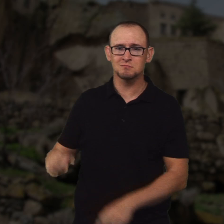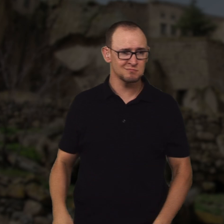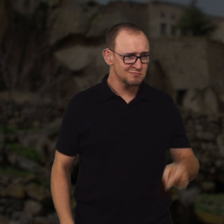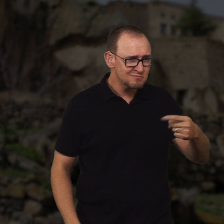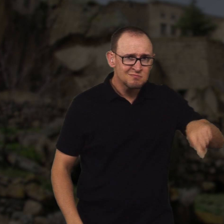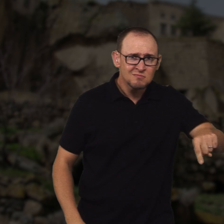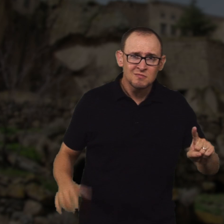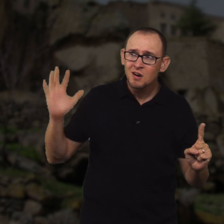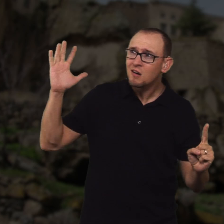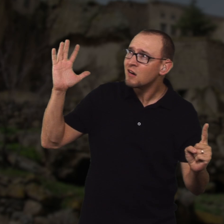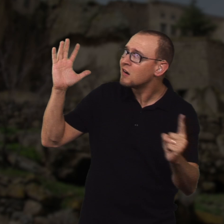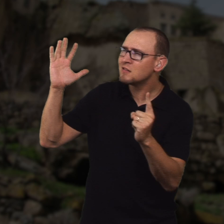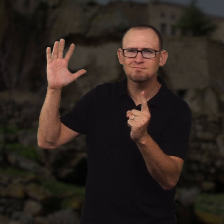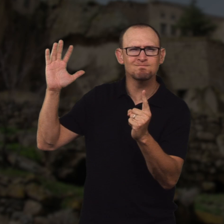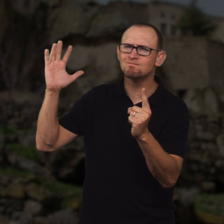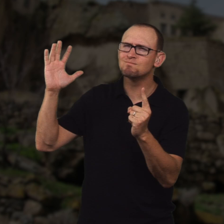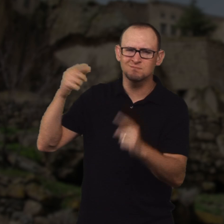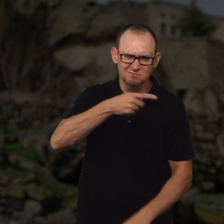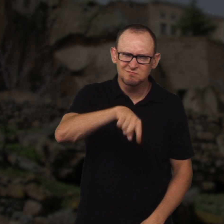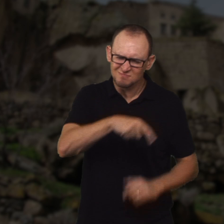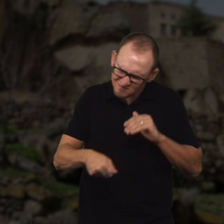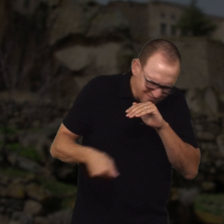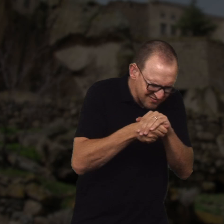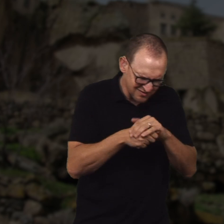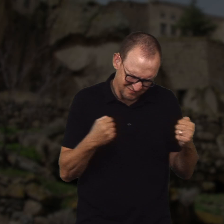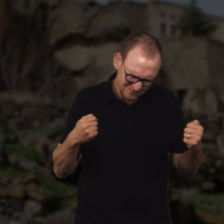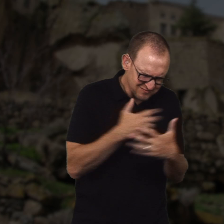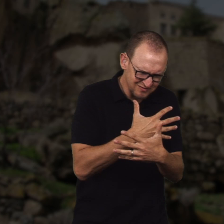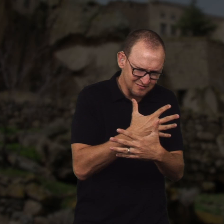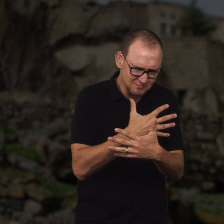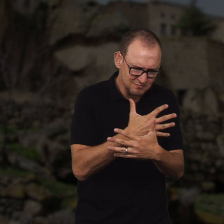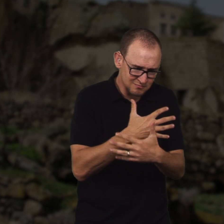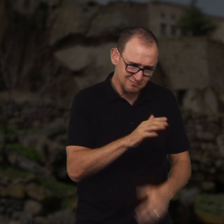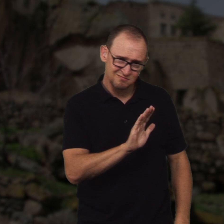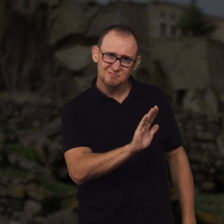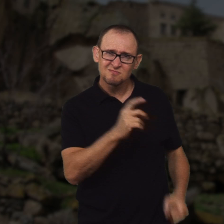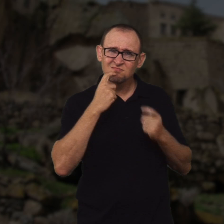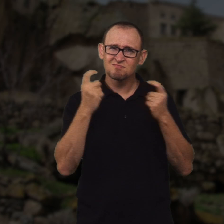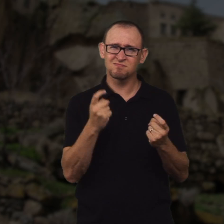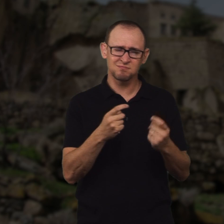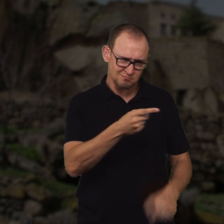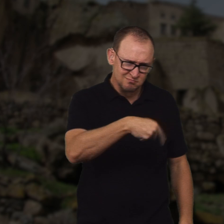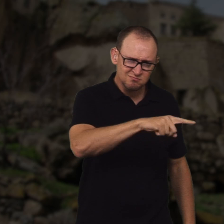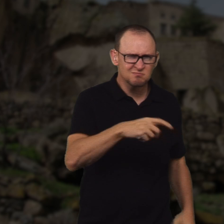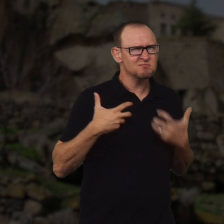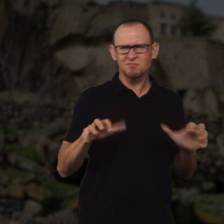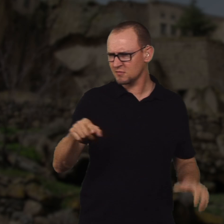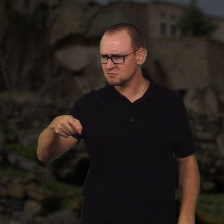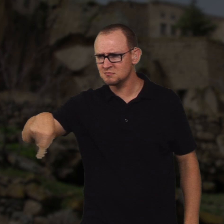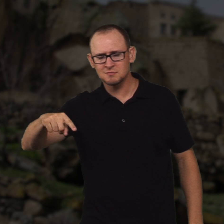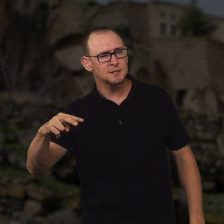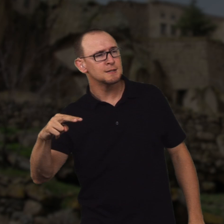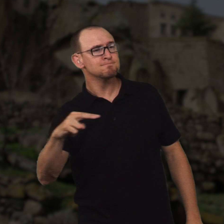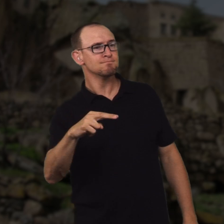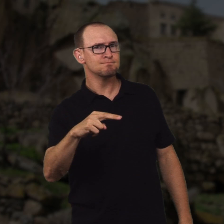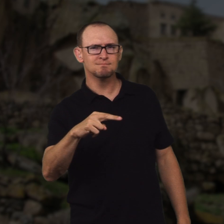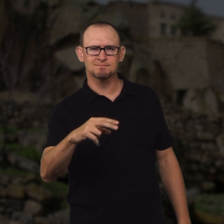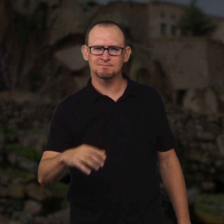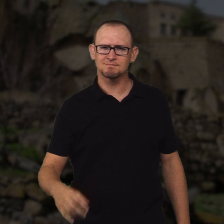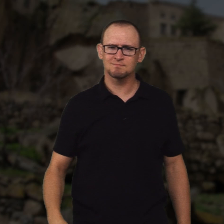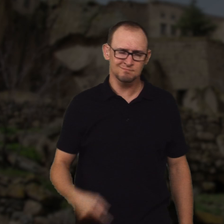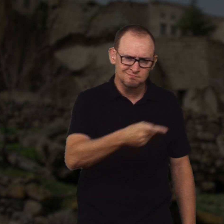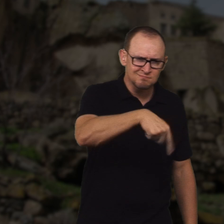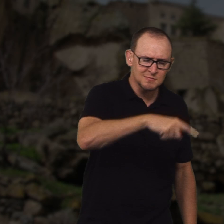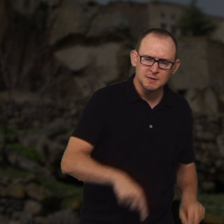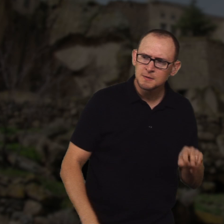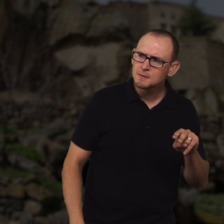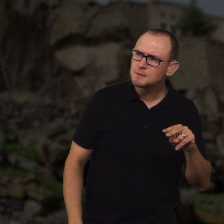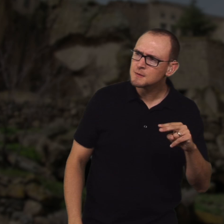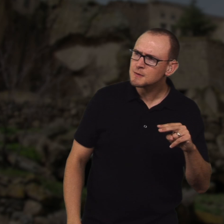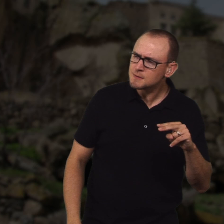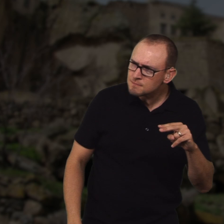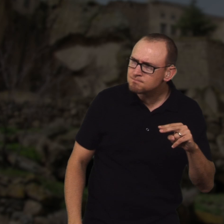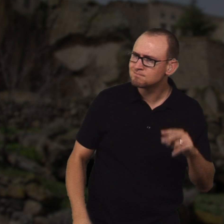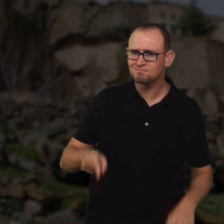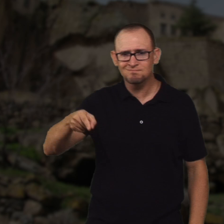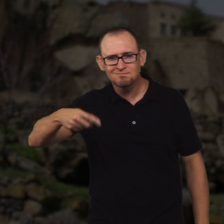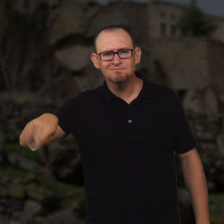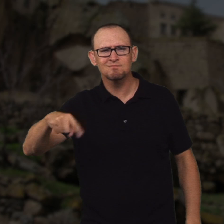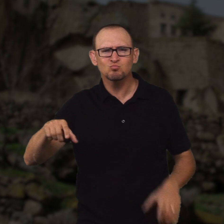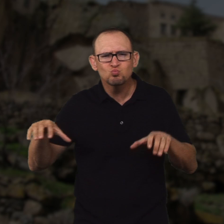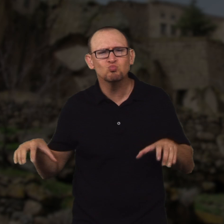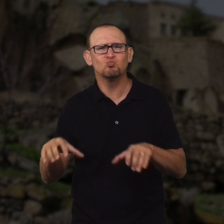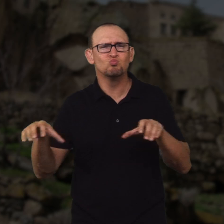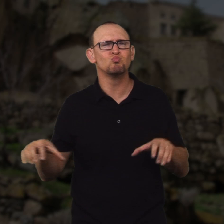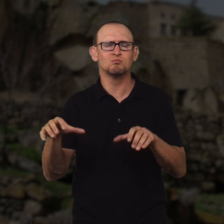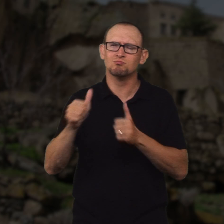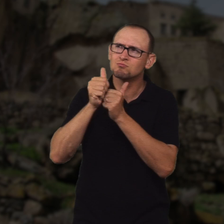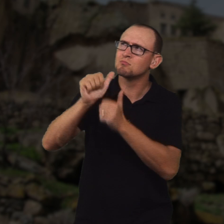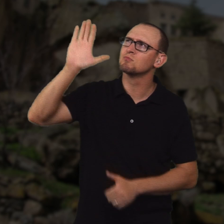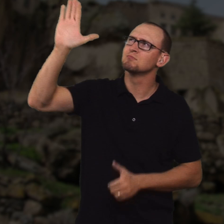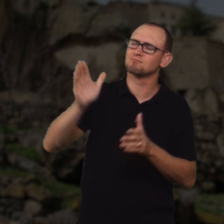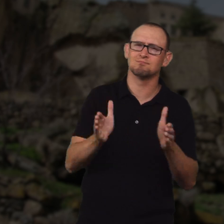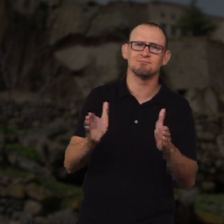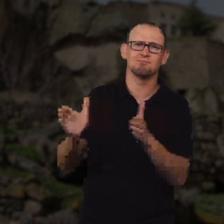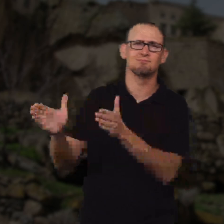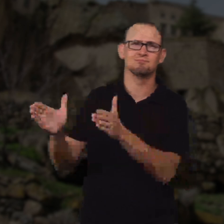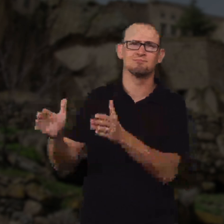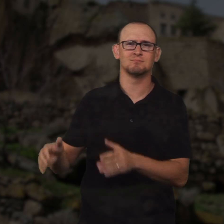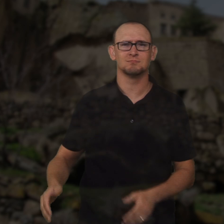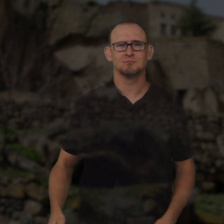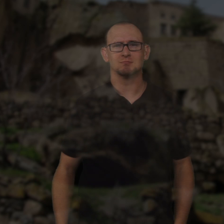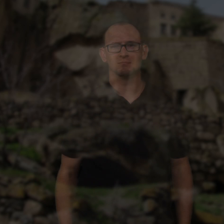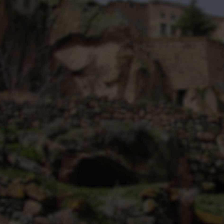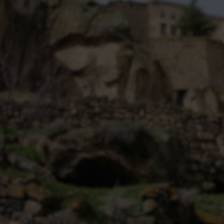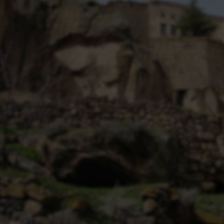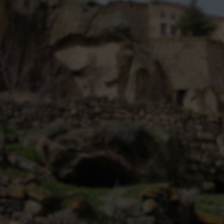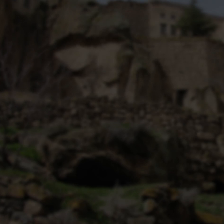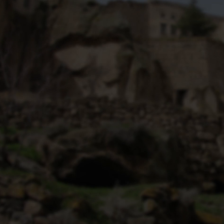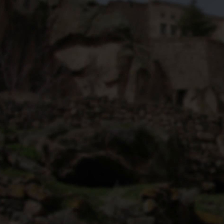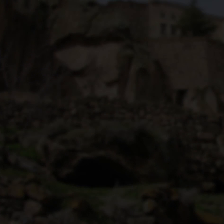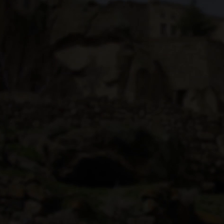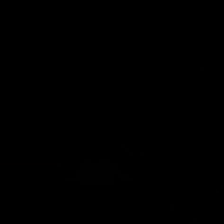But whoever practices the truth comes into the Light, so that it may be seen clearly that what he has done has been accomplished in God.”